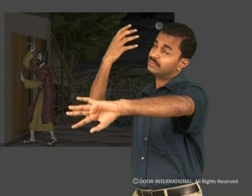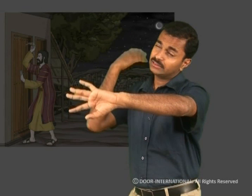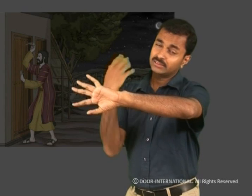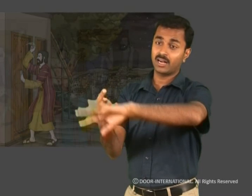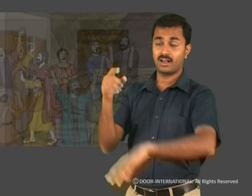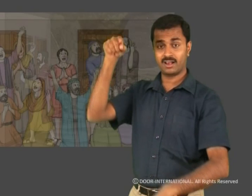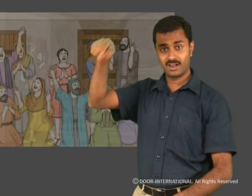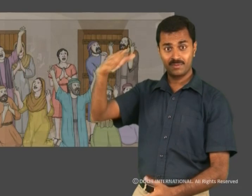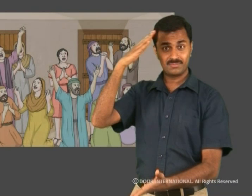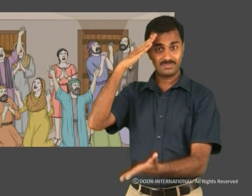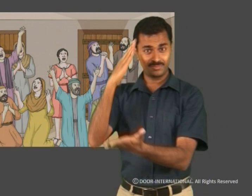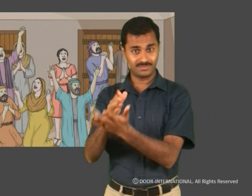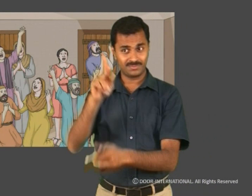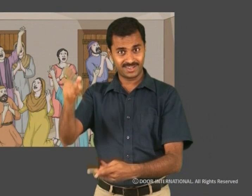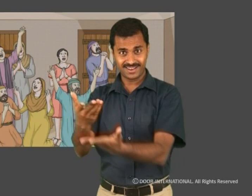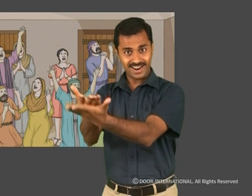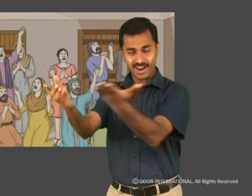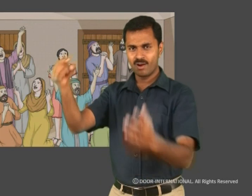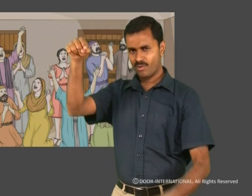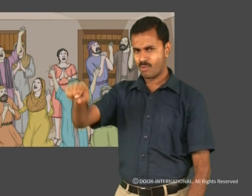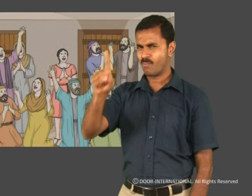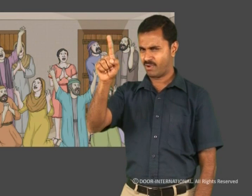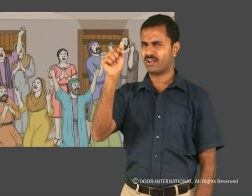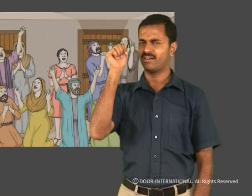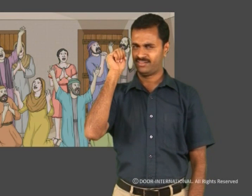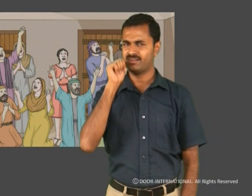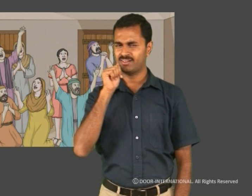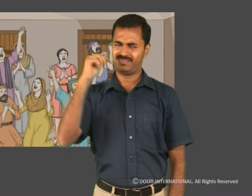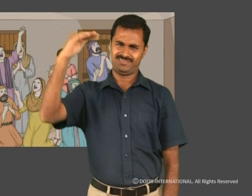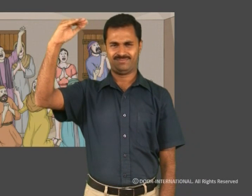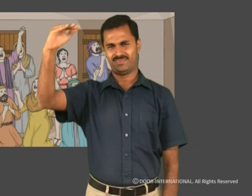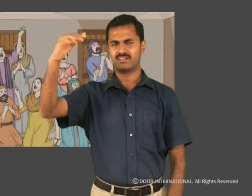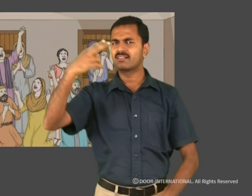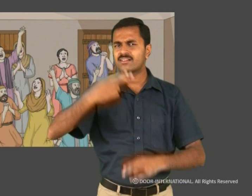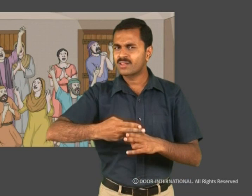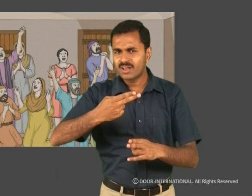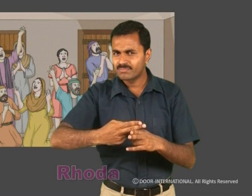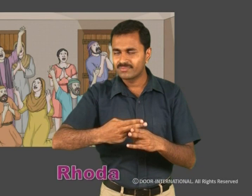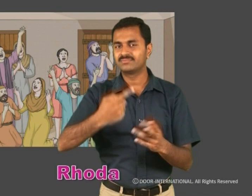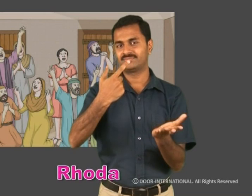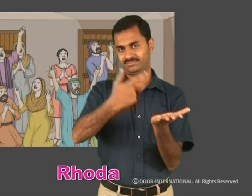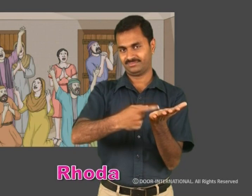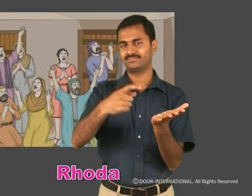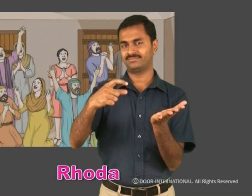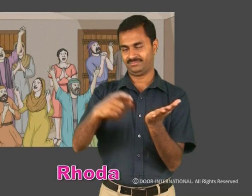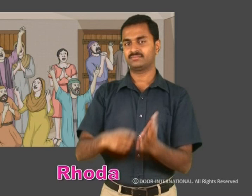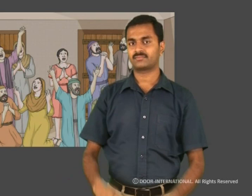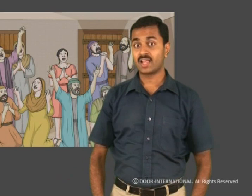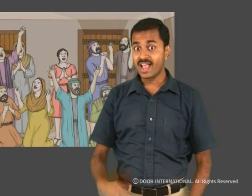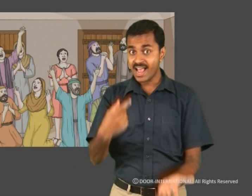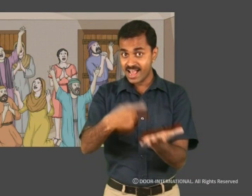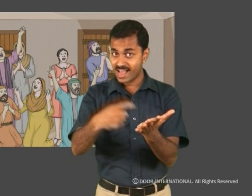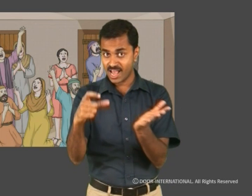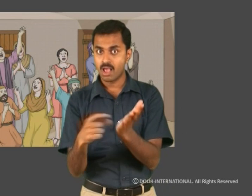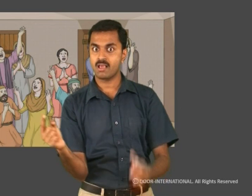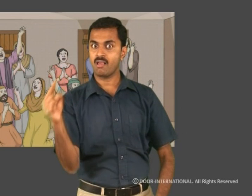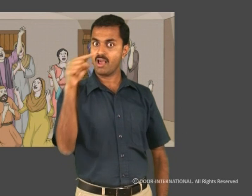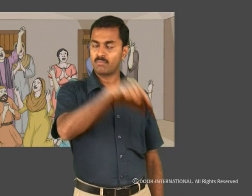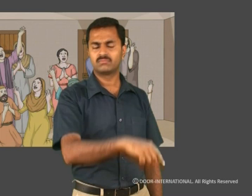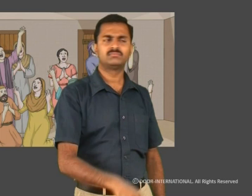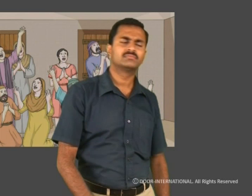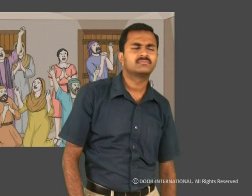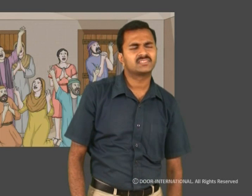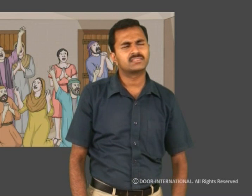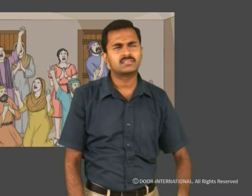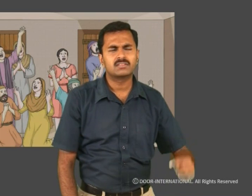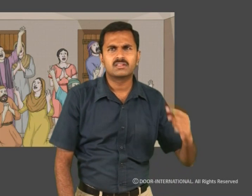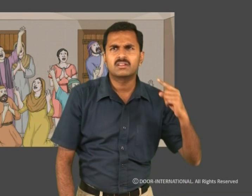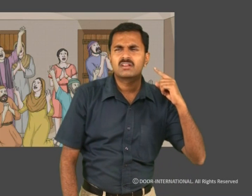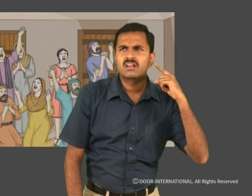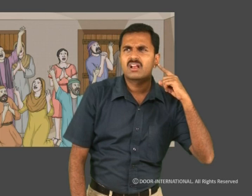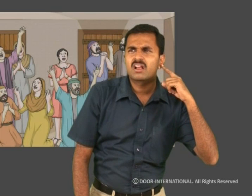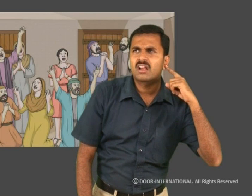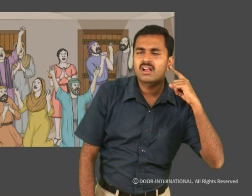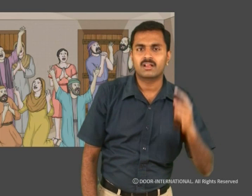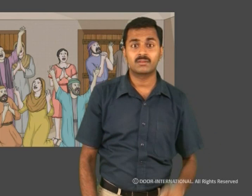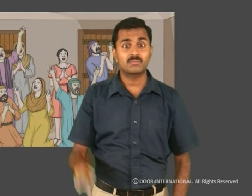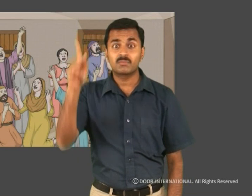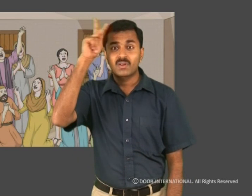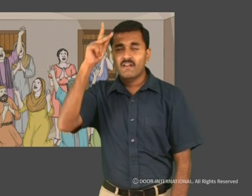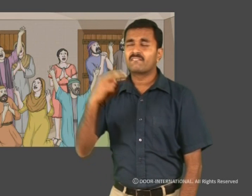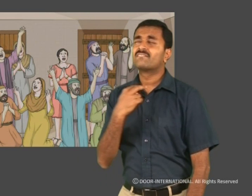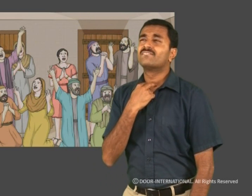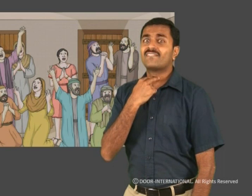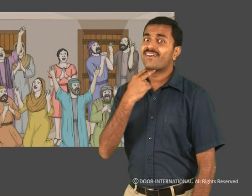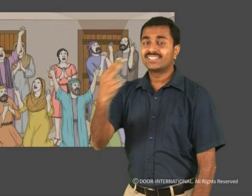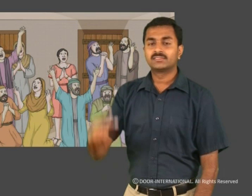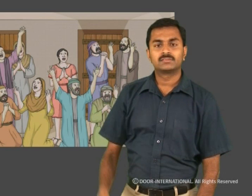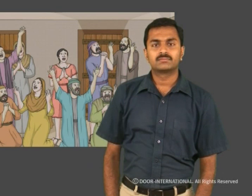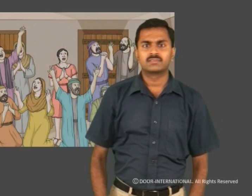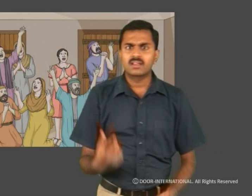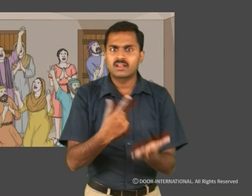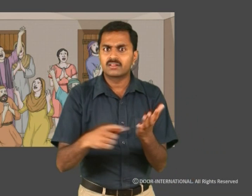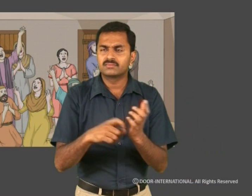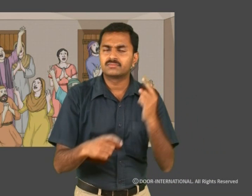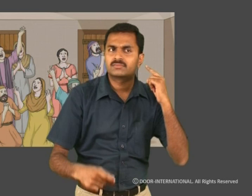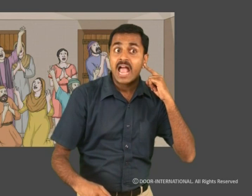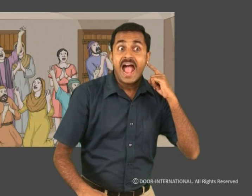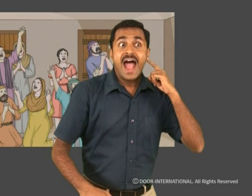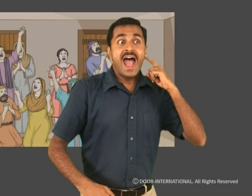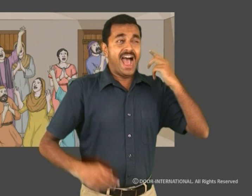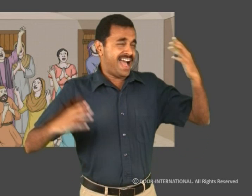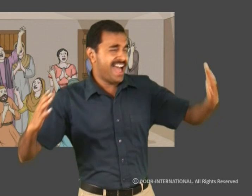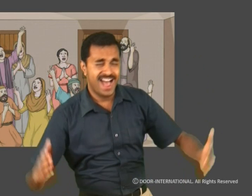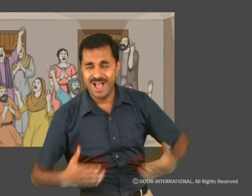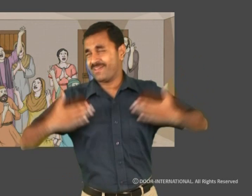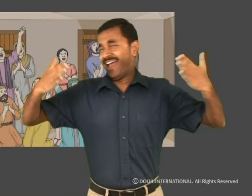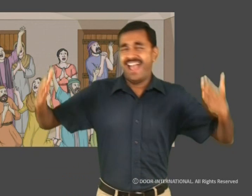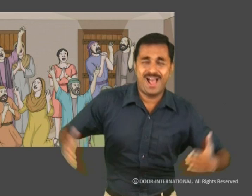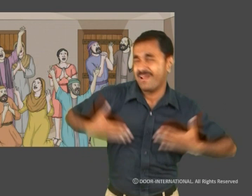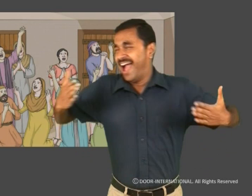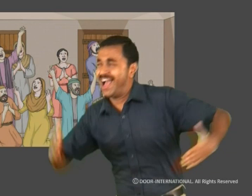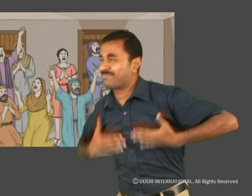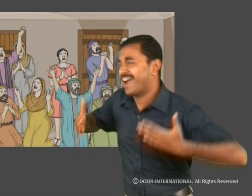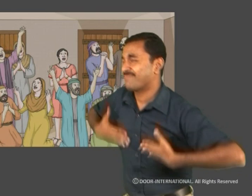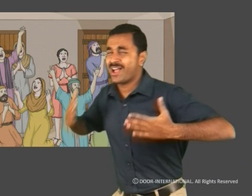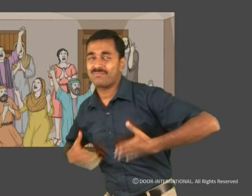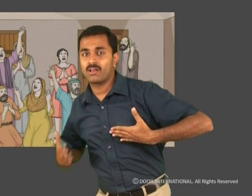He knocked at the outer gate, and a servant girl named Rhoda came to answer it.